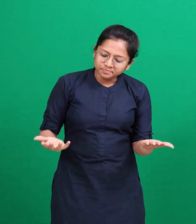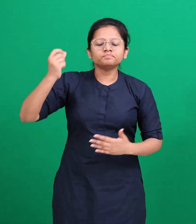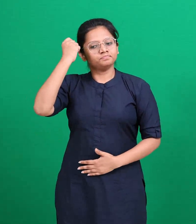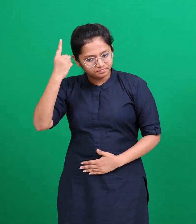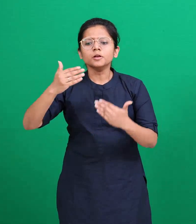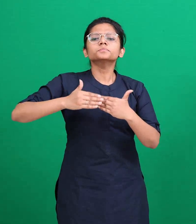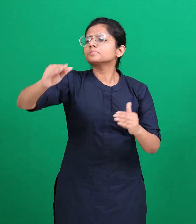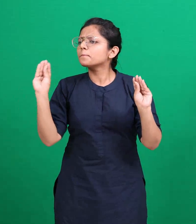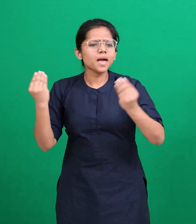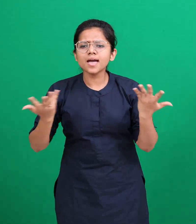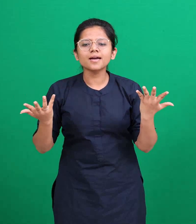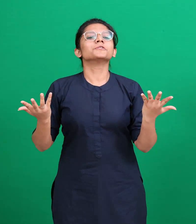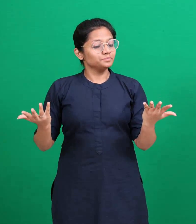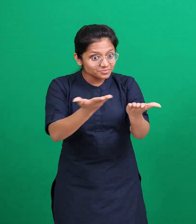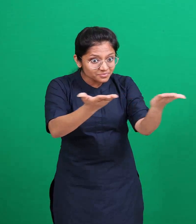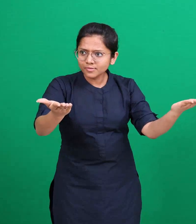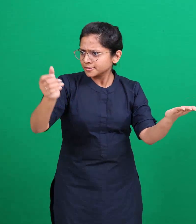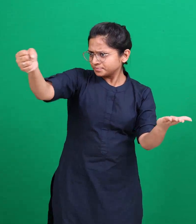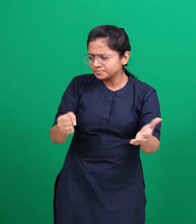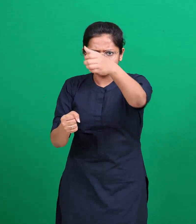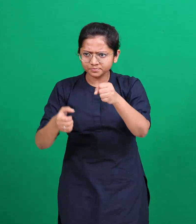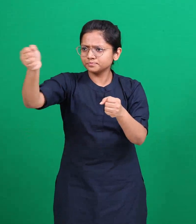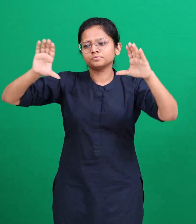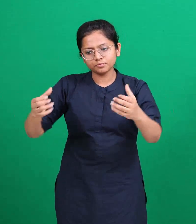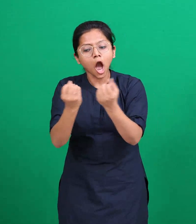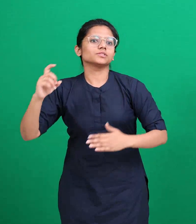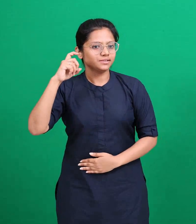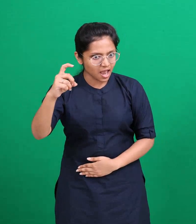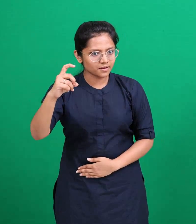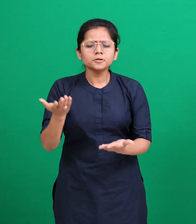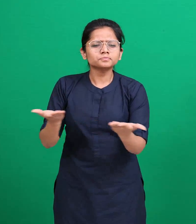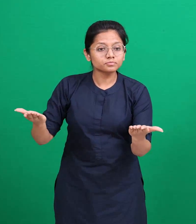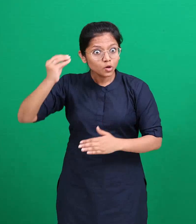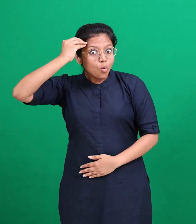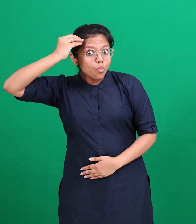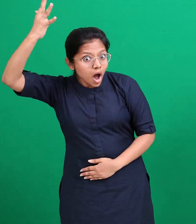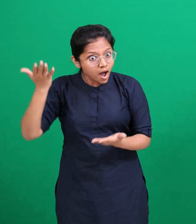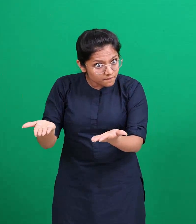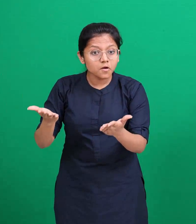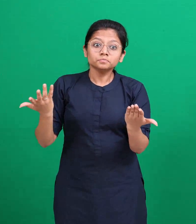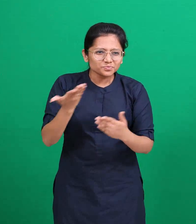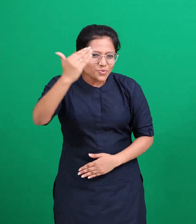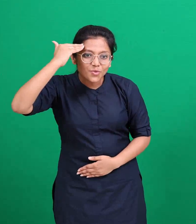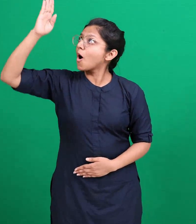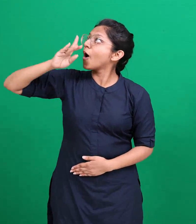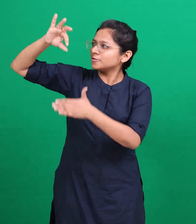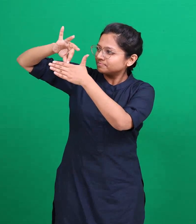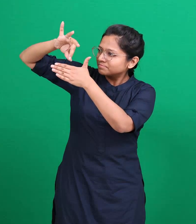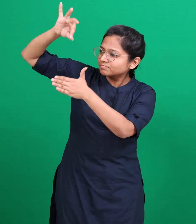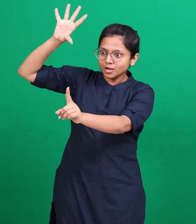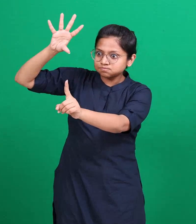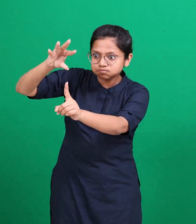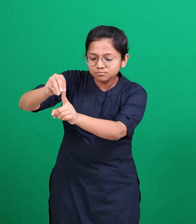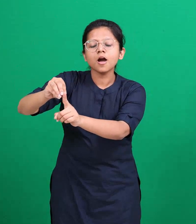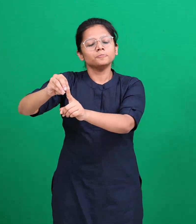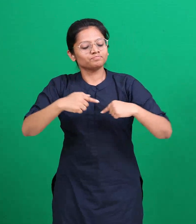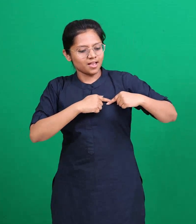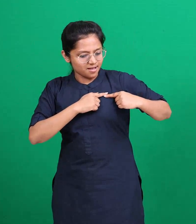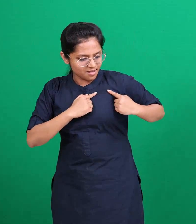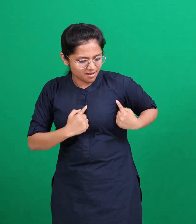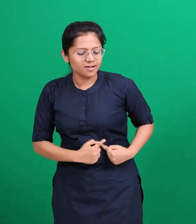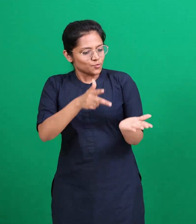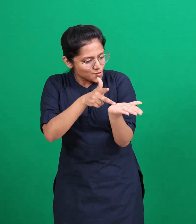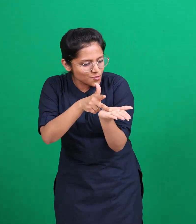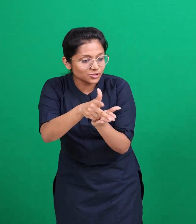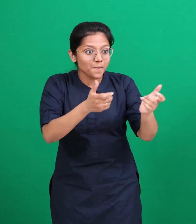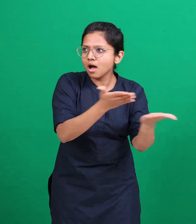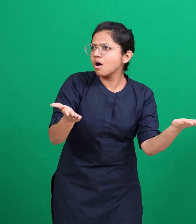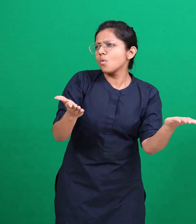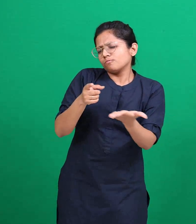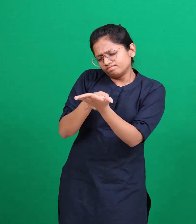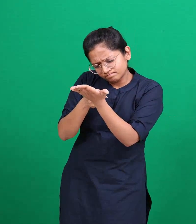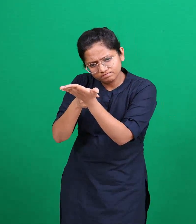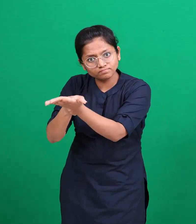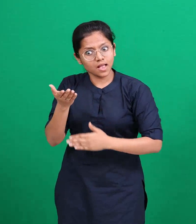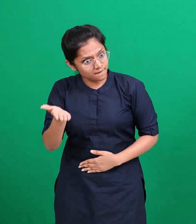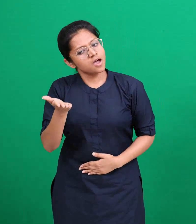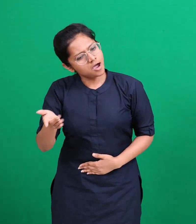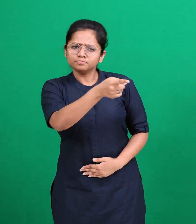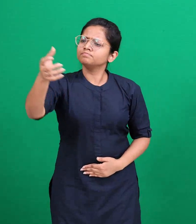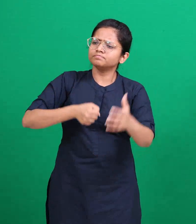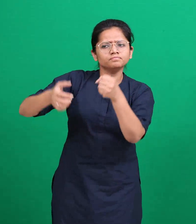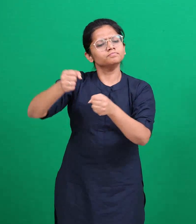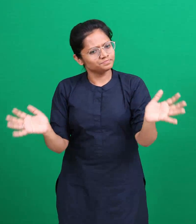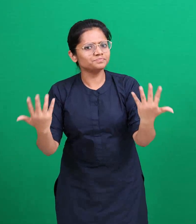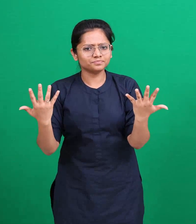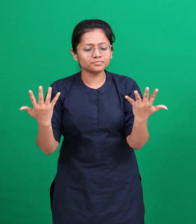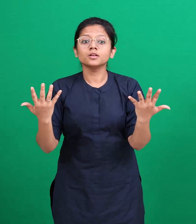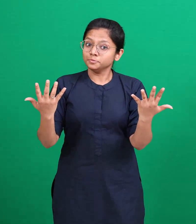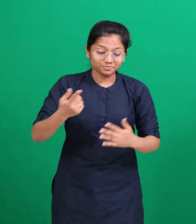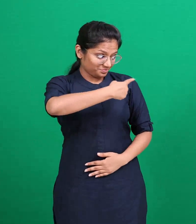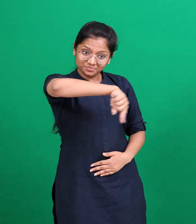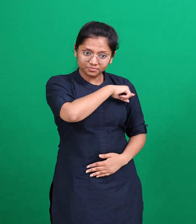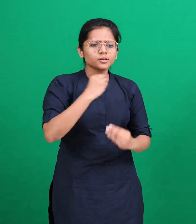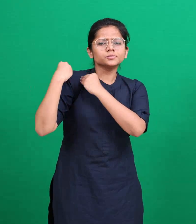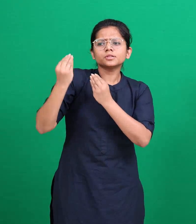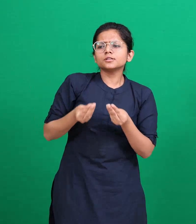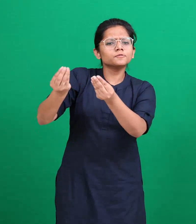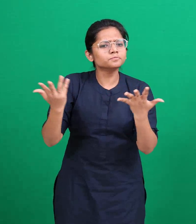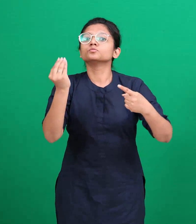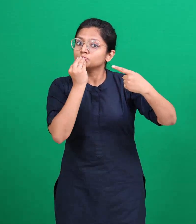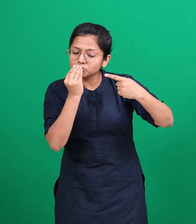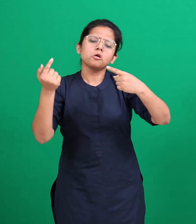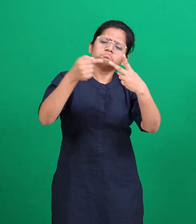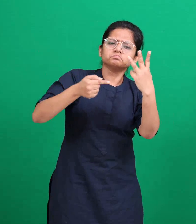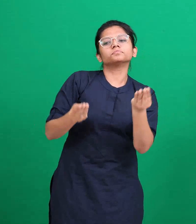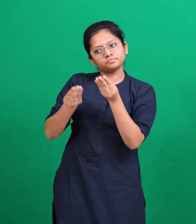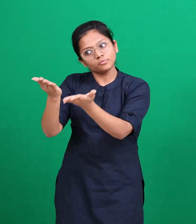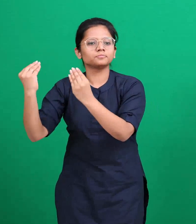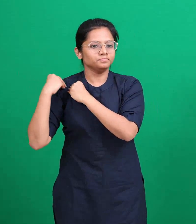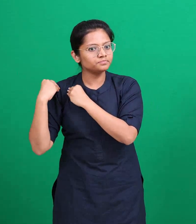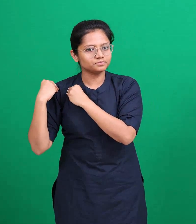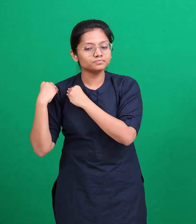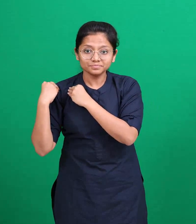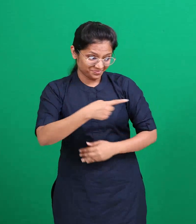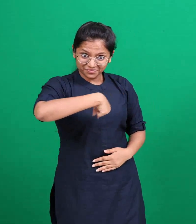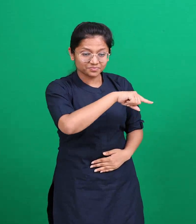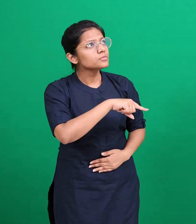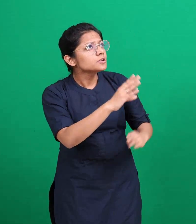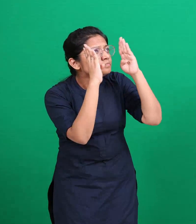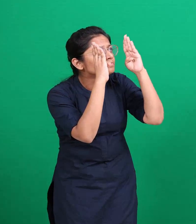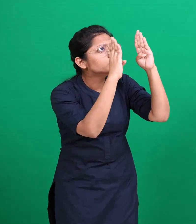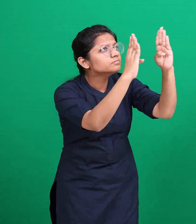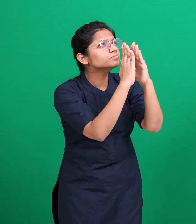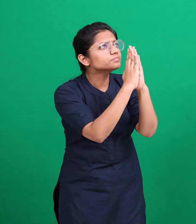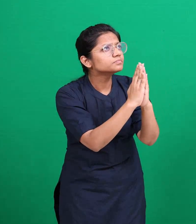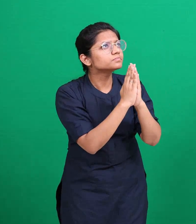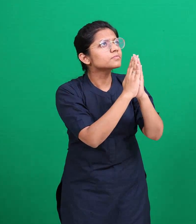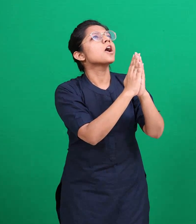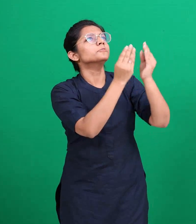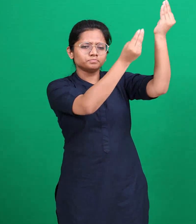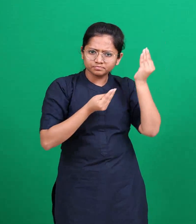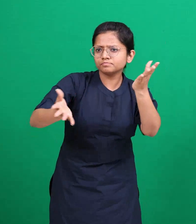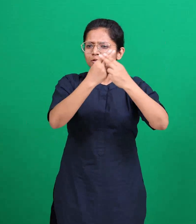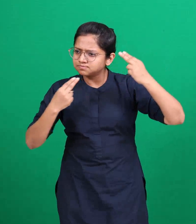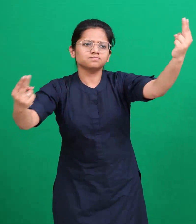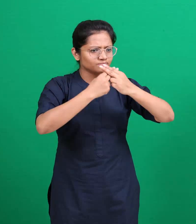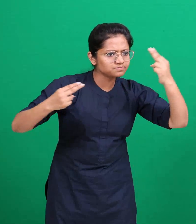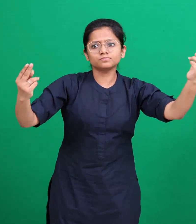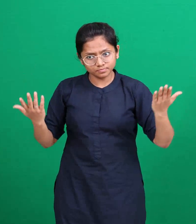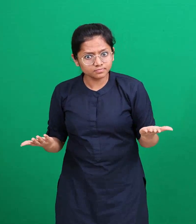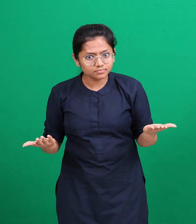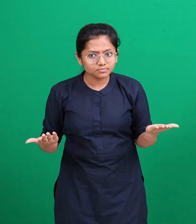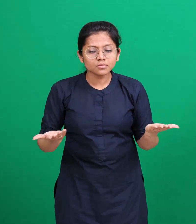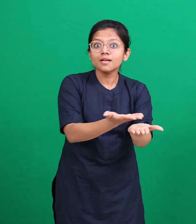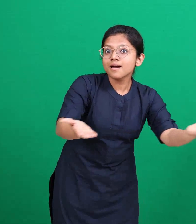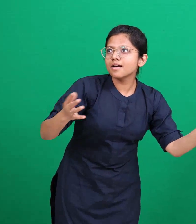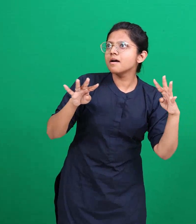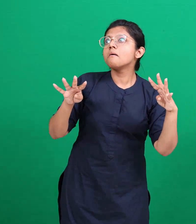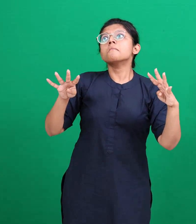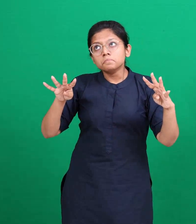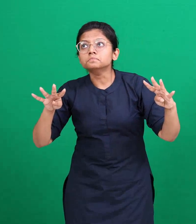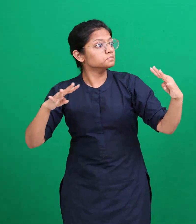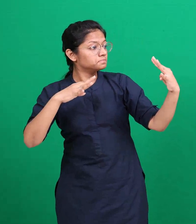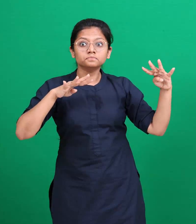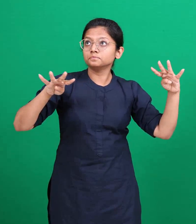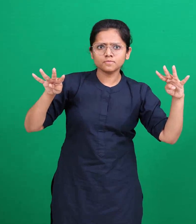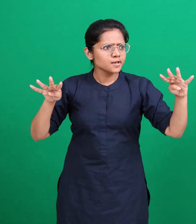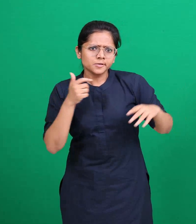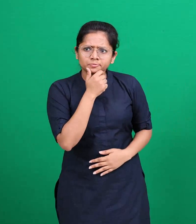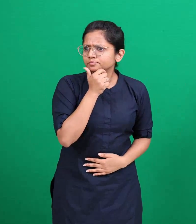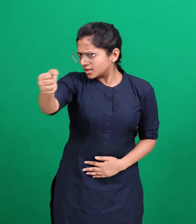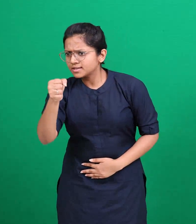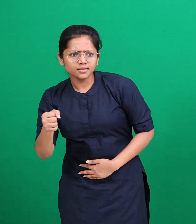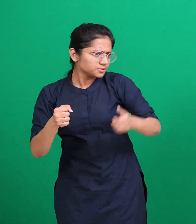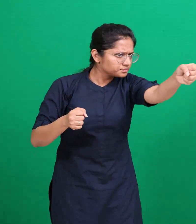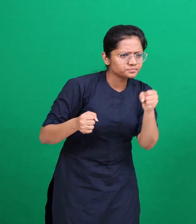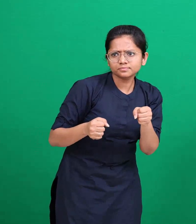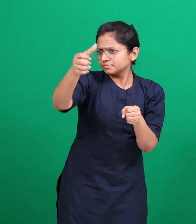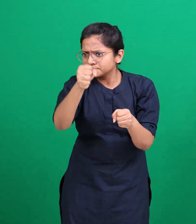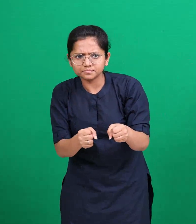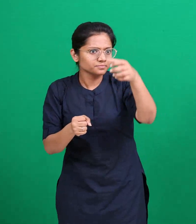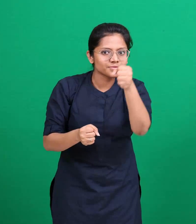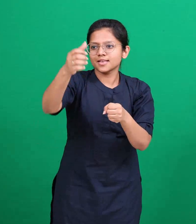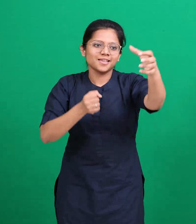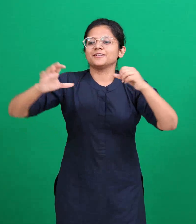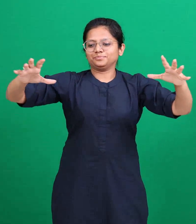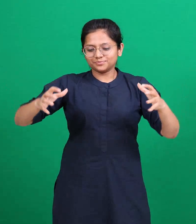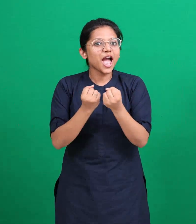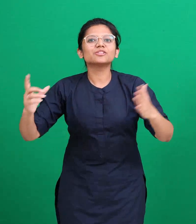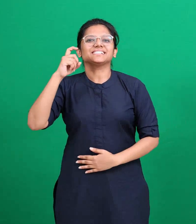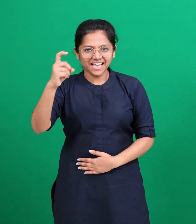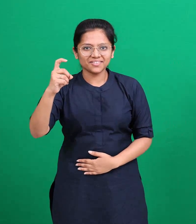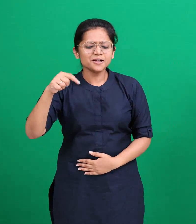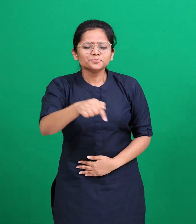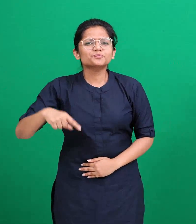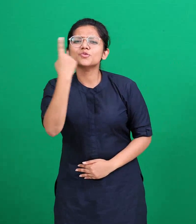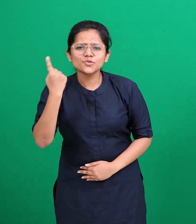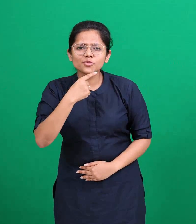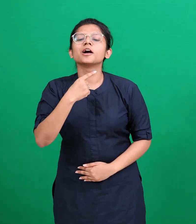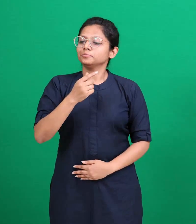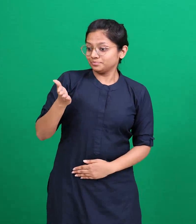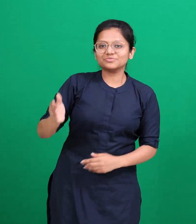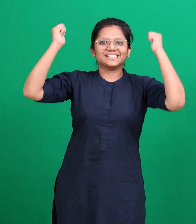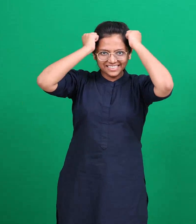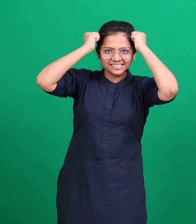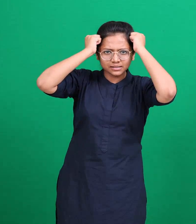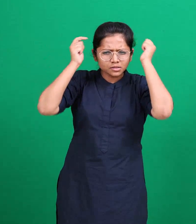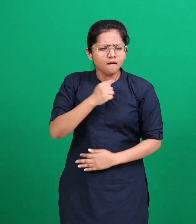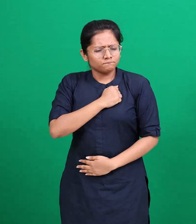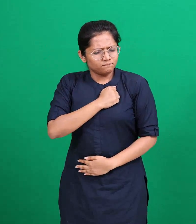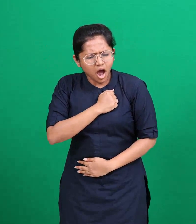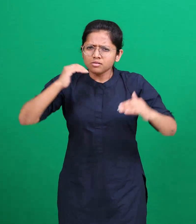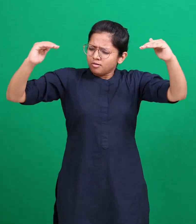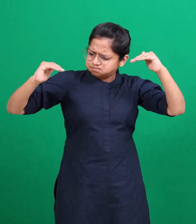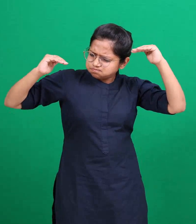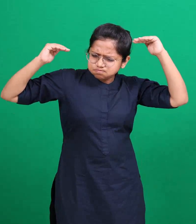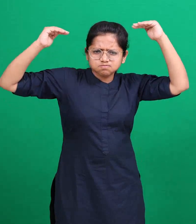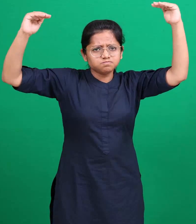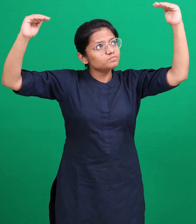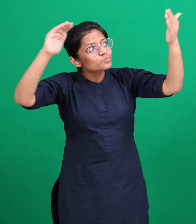Therefore, brothers, select from among you seven men confirmed to be full of the Spirit and wisdom. We will appoint this responsibility to them and will devote ourselves to prayer and to the ministry of the word."